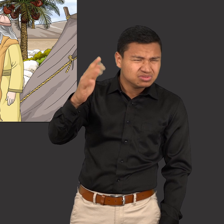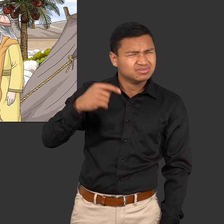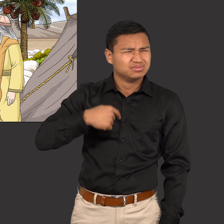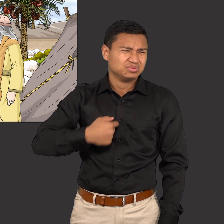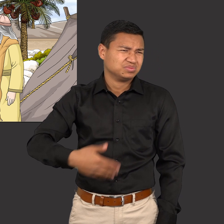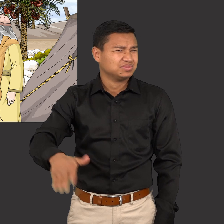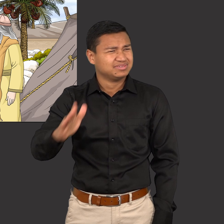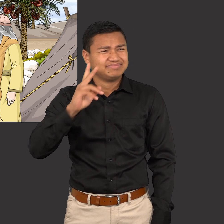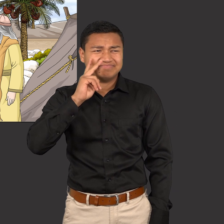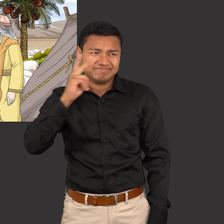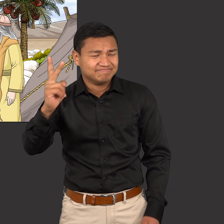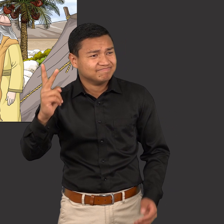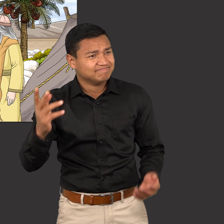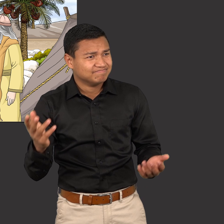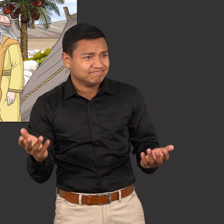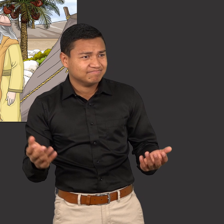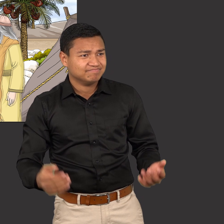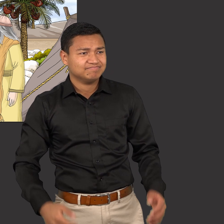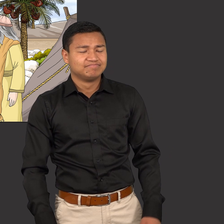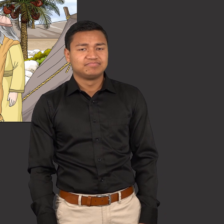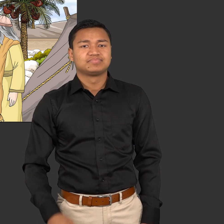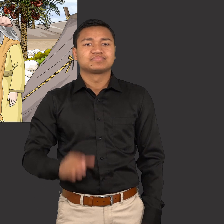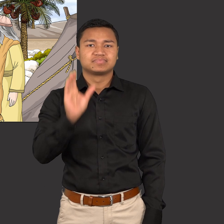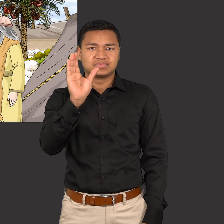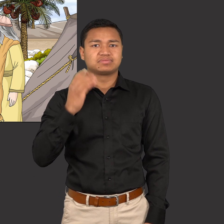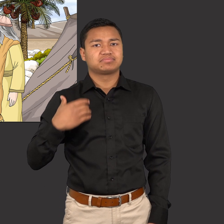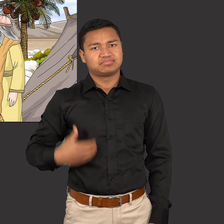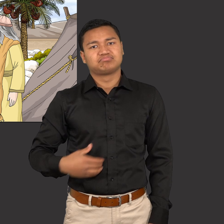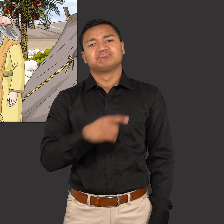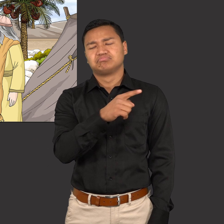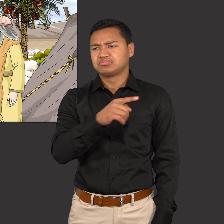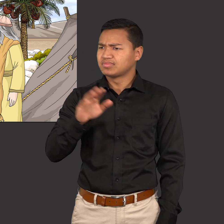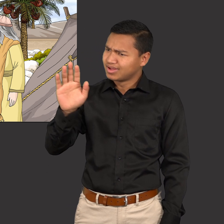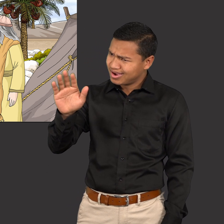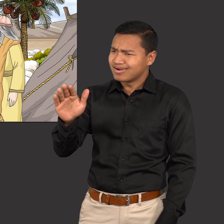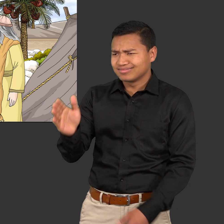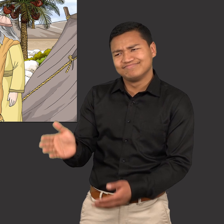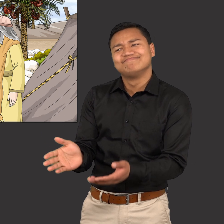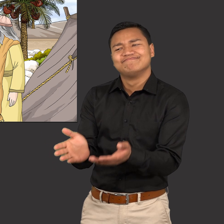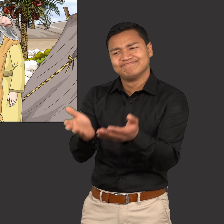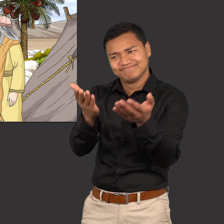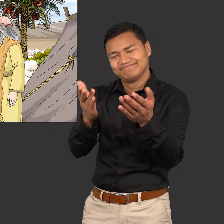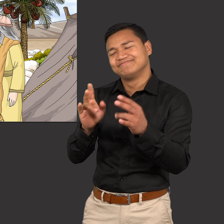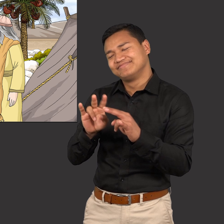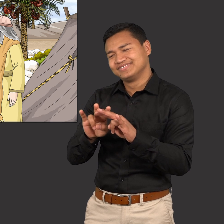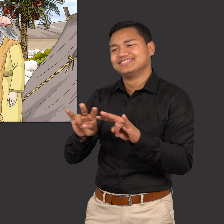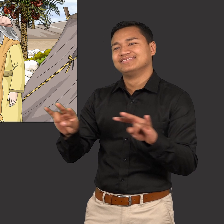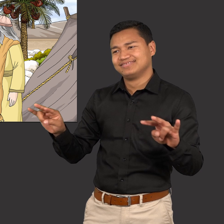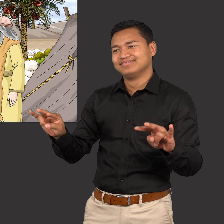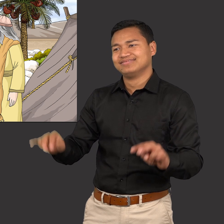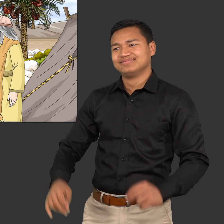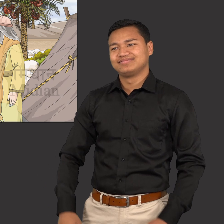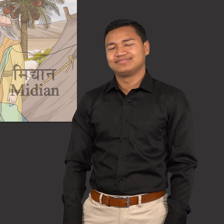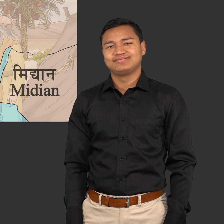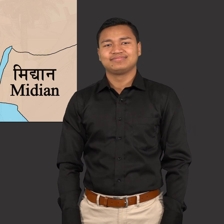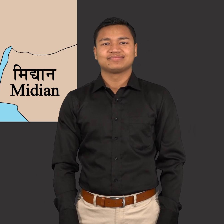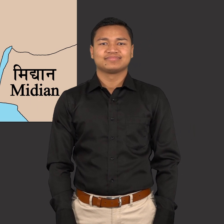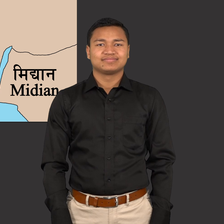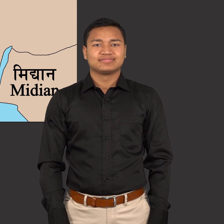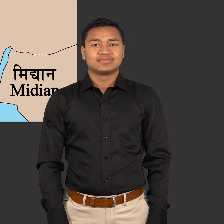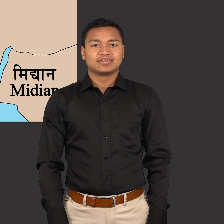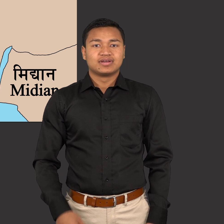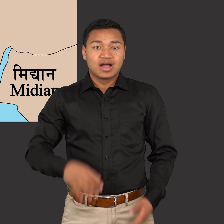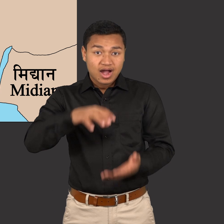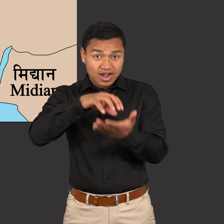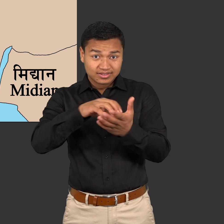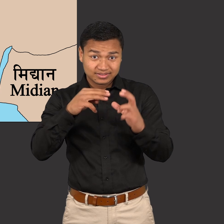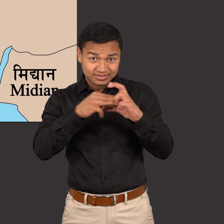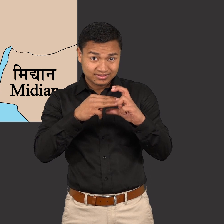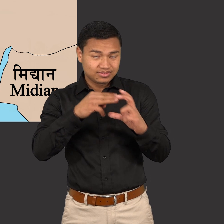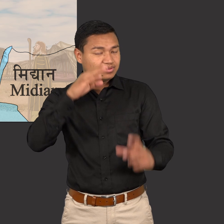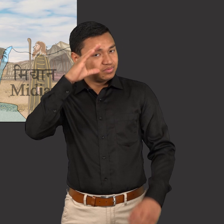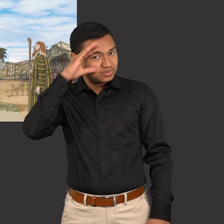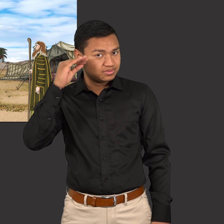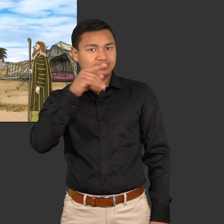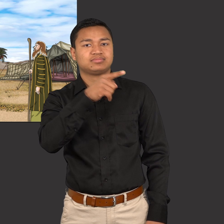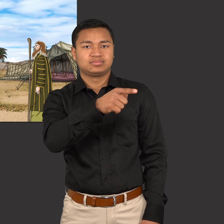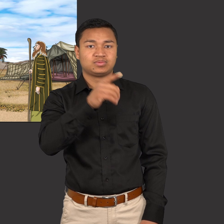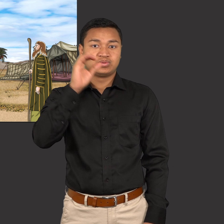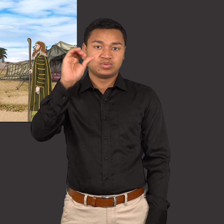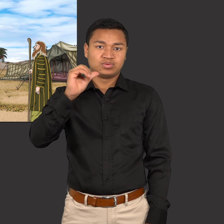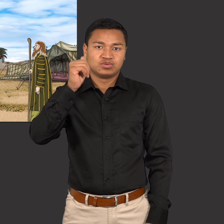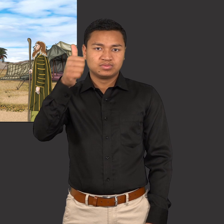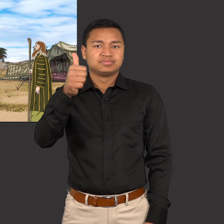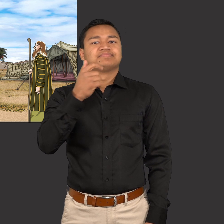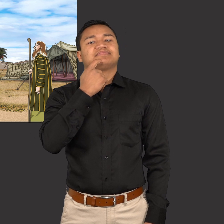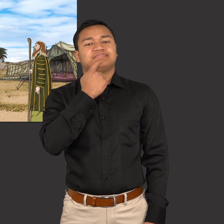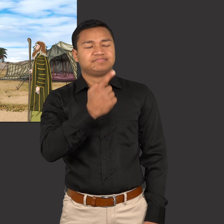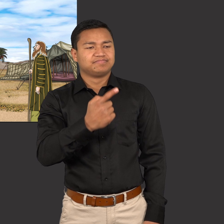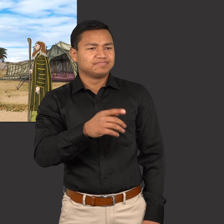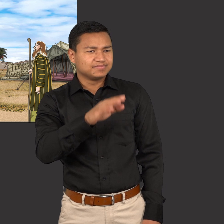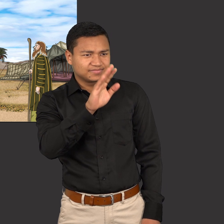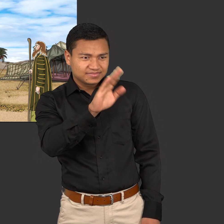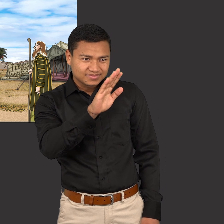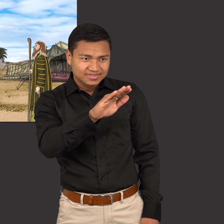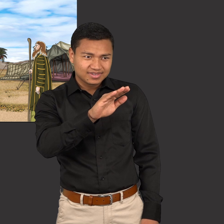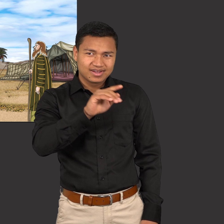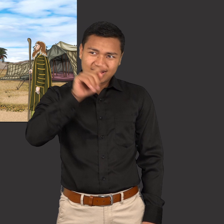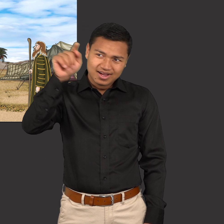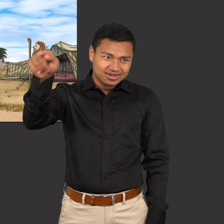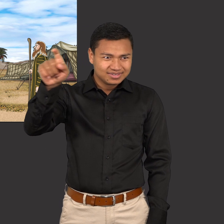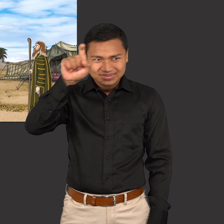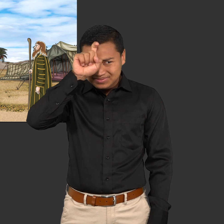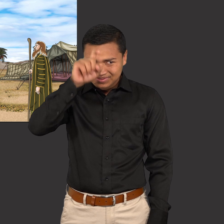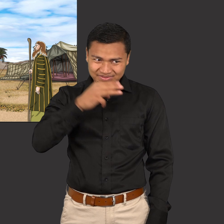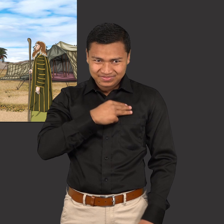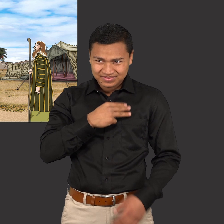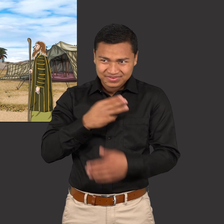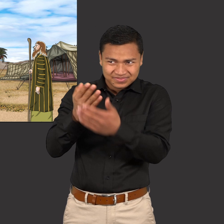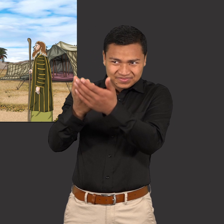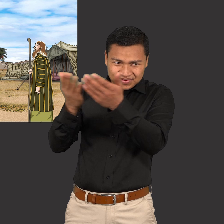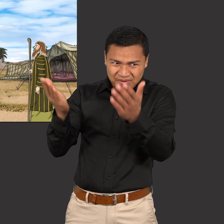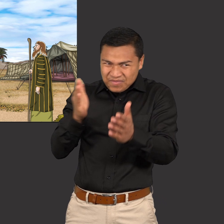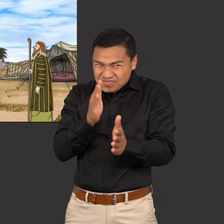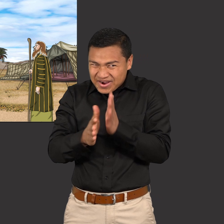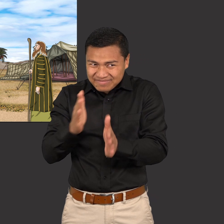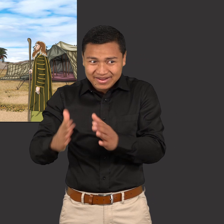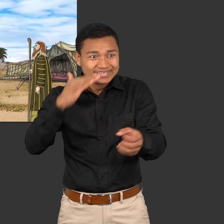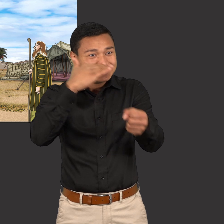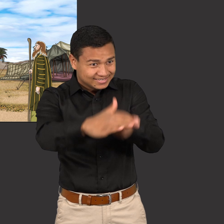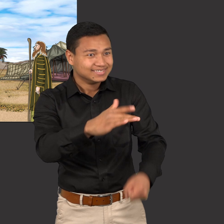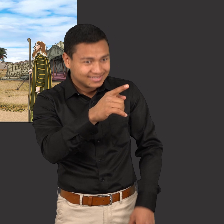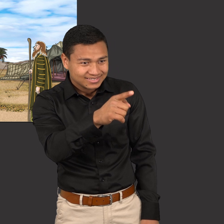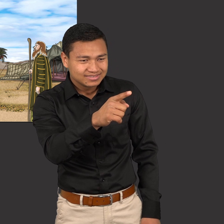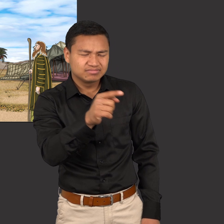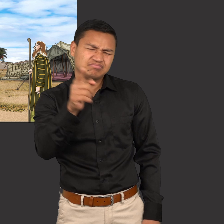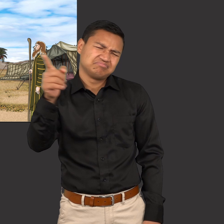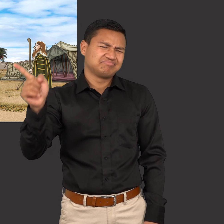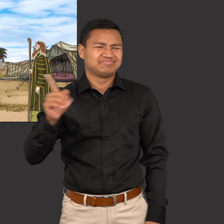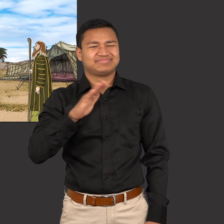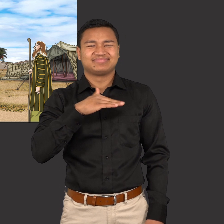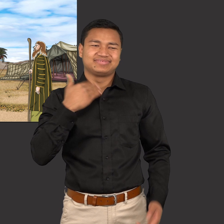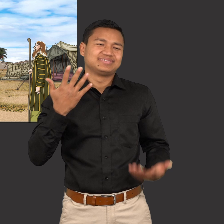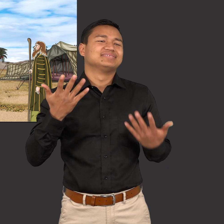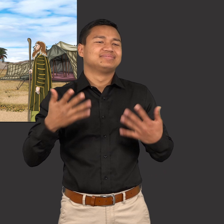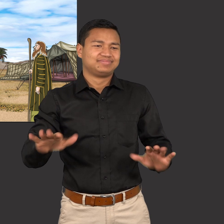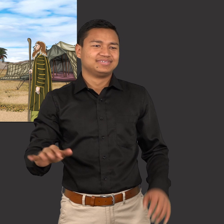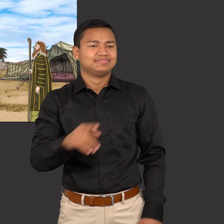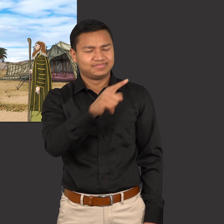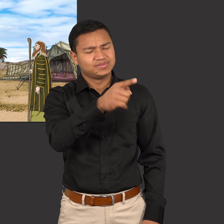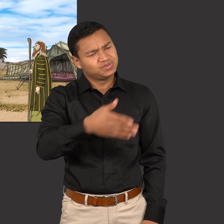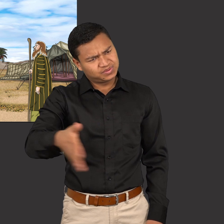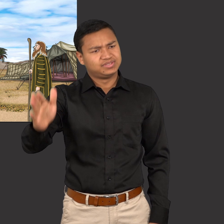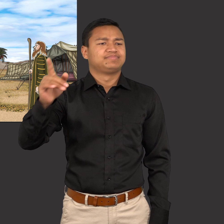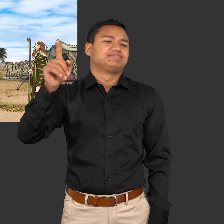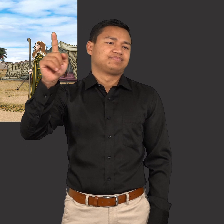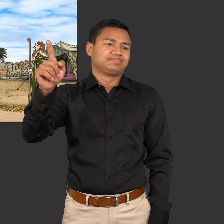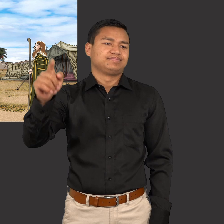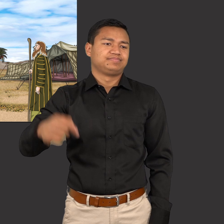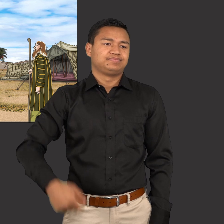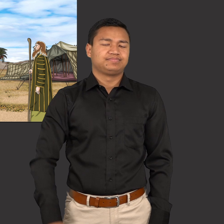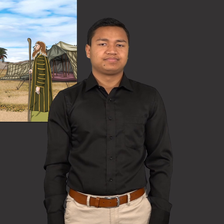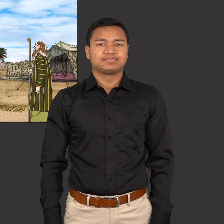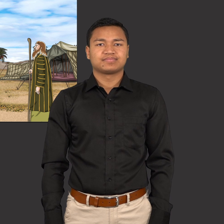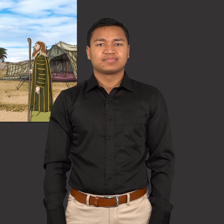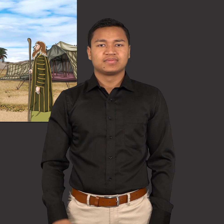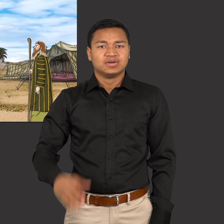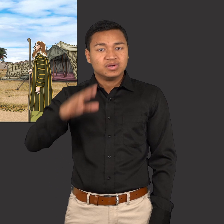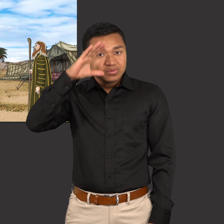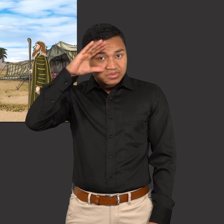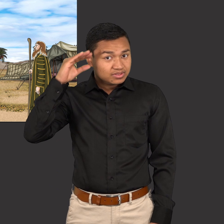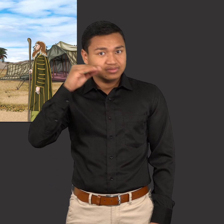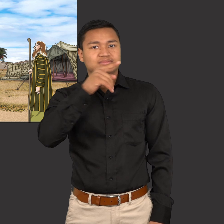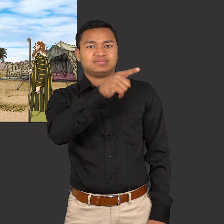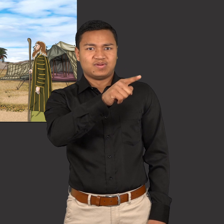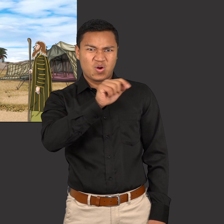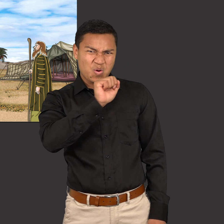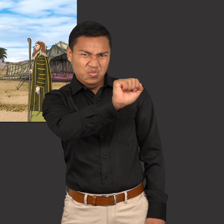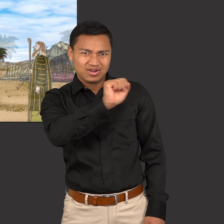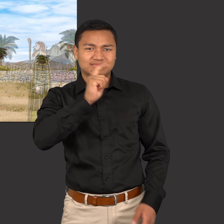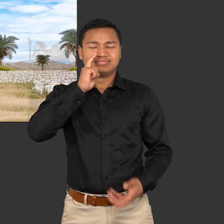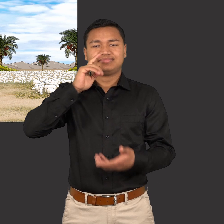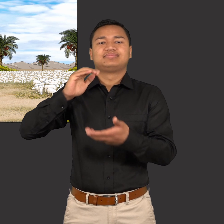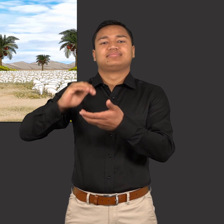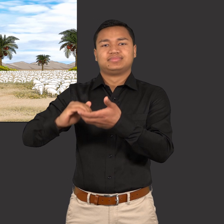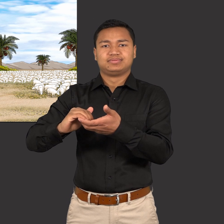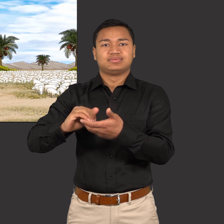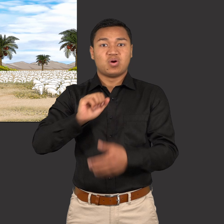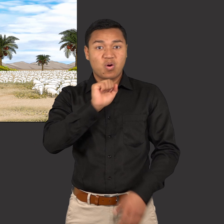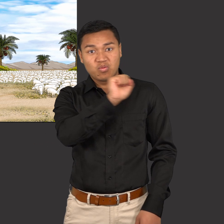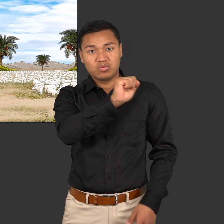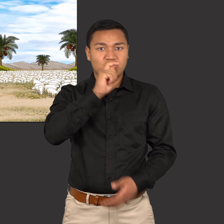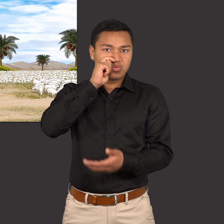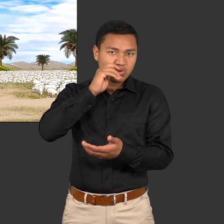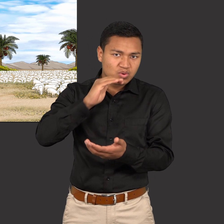“Go in peace,” Jethro replied. Now the LORD had said to Moses in Midian, “Go back to Egypt, for all the men who sought to kill you are dead.”